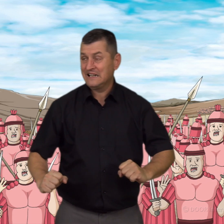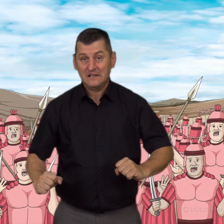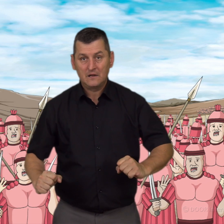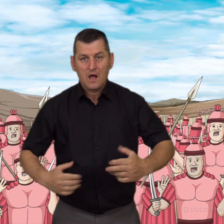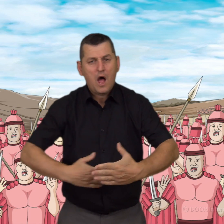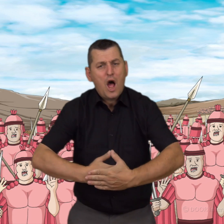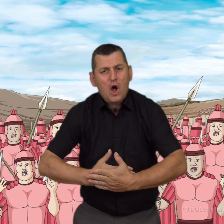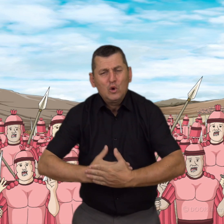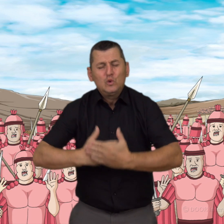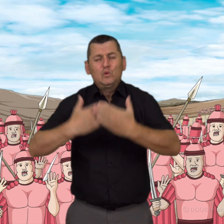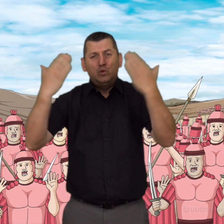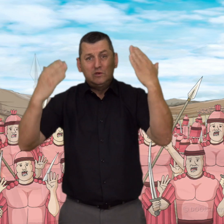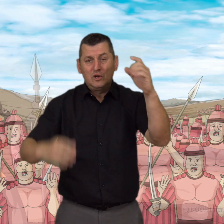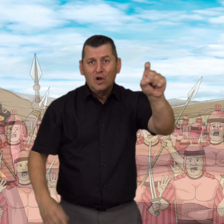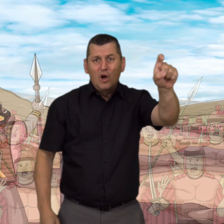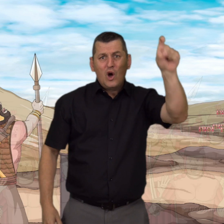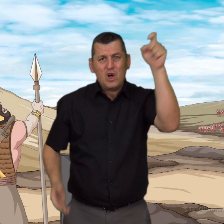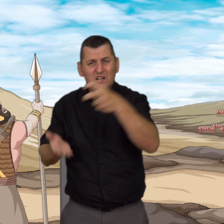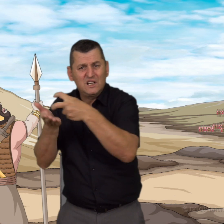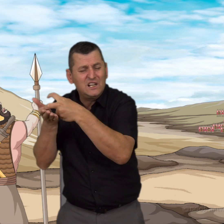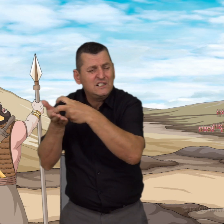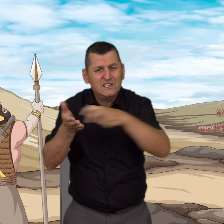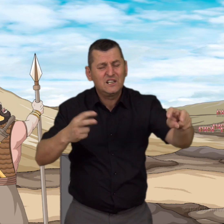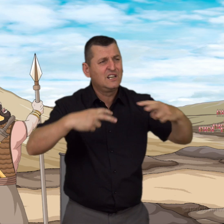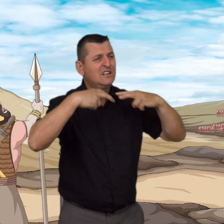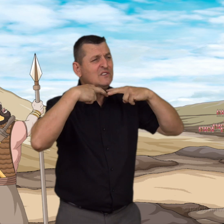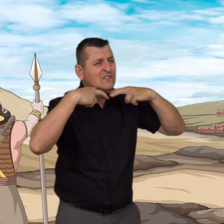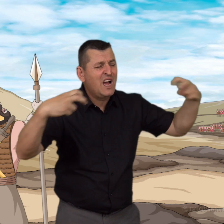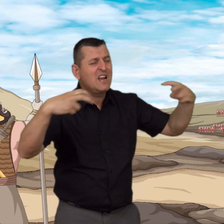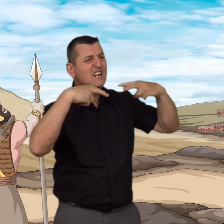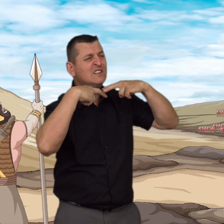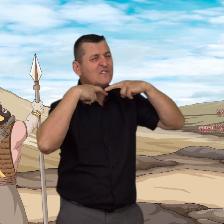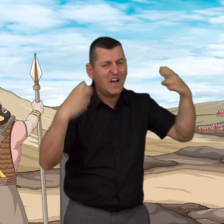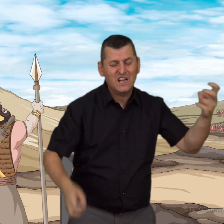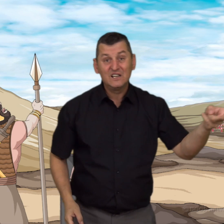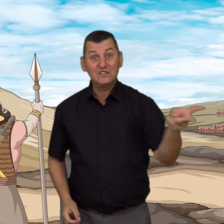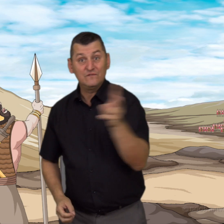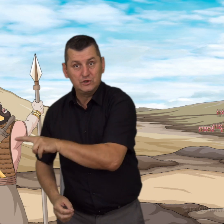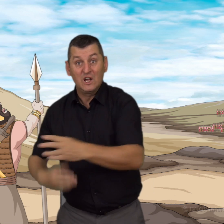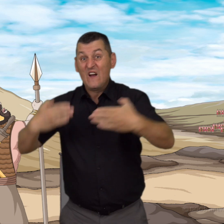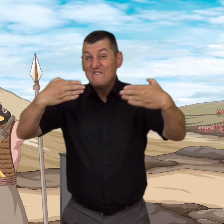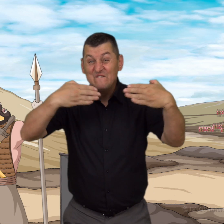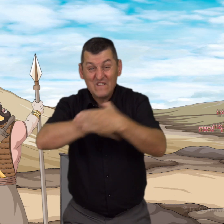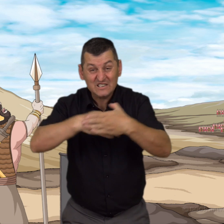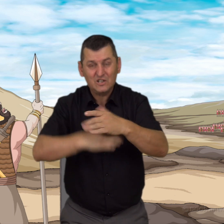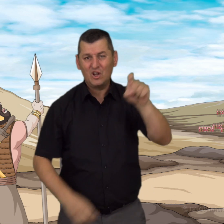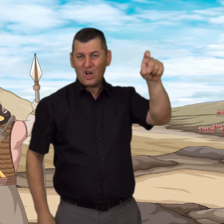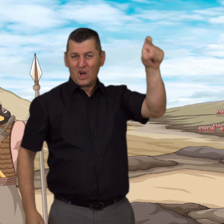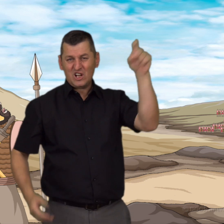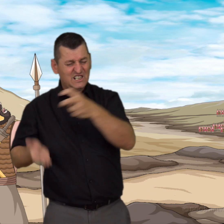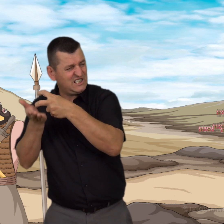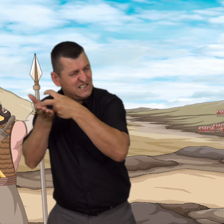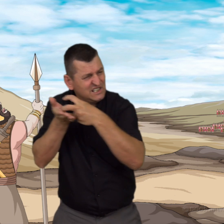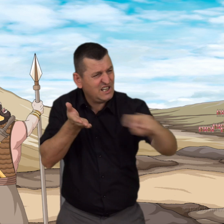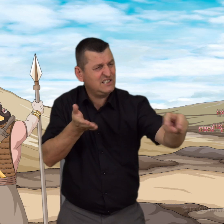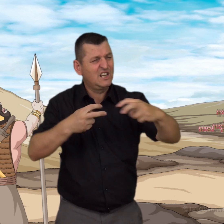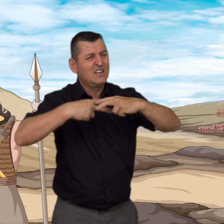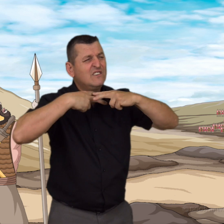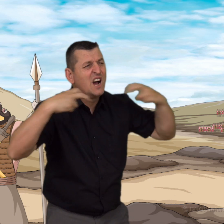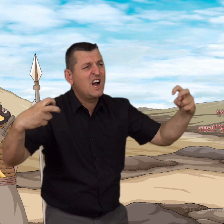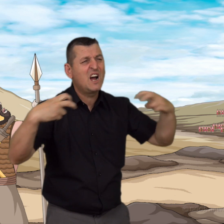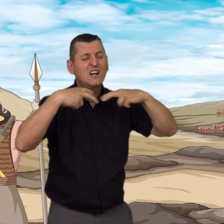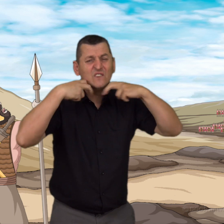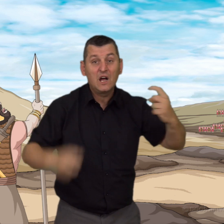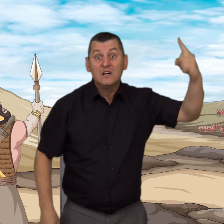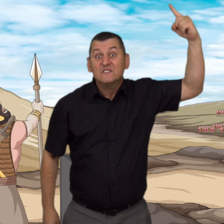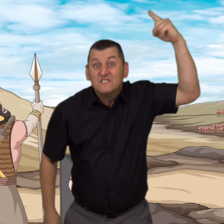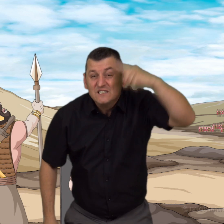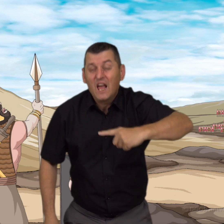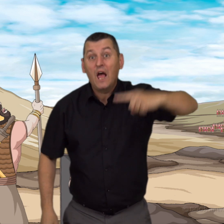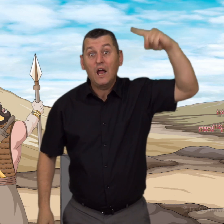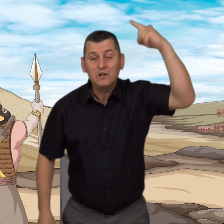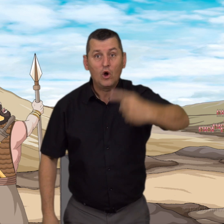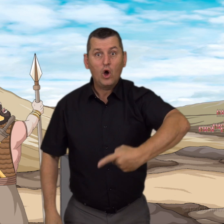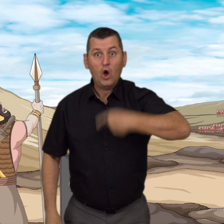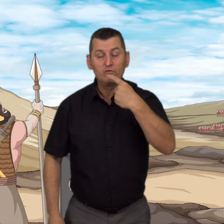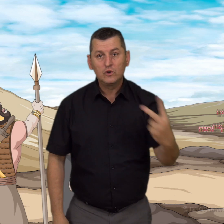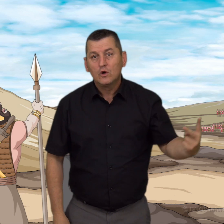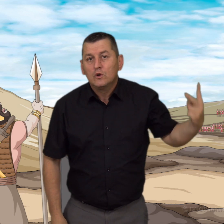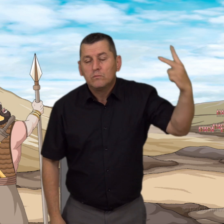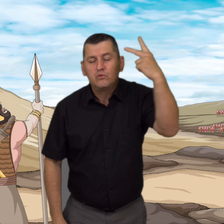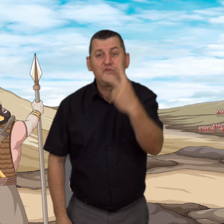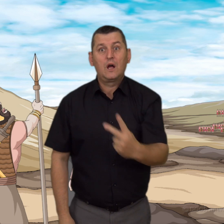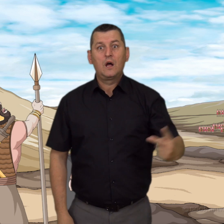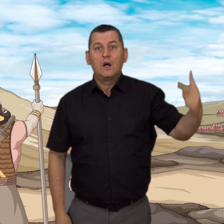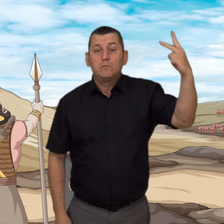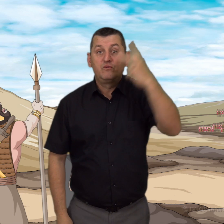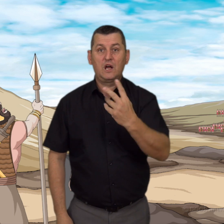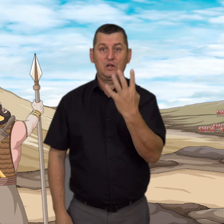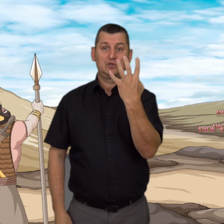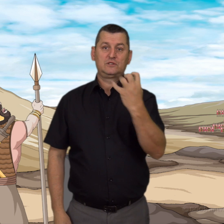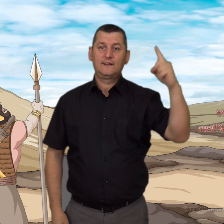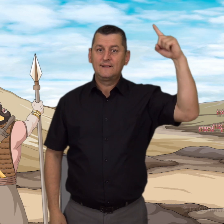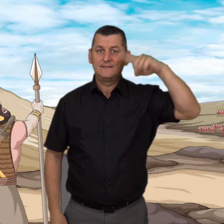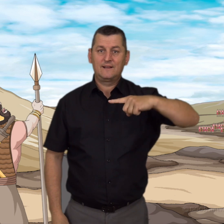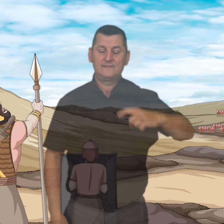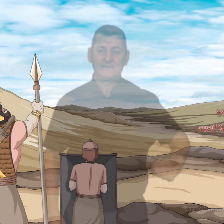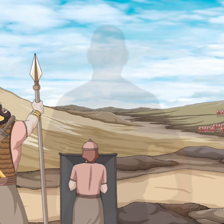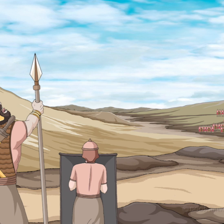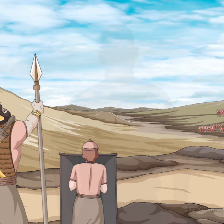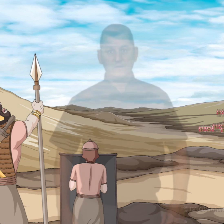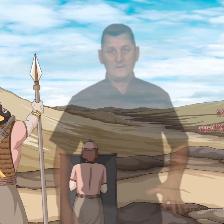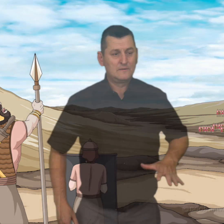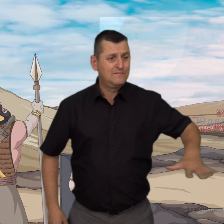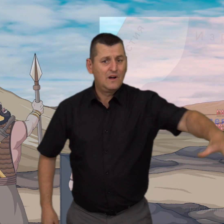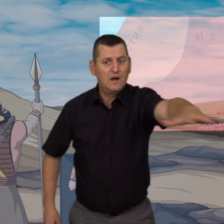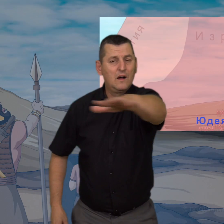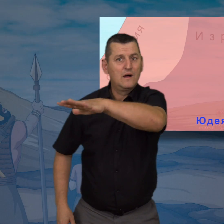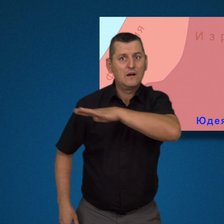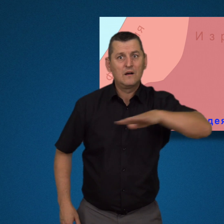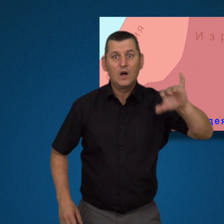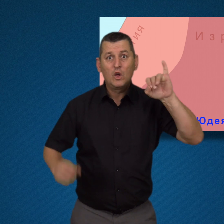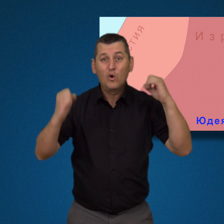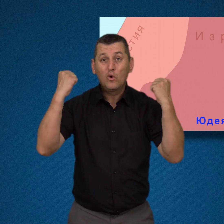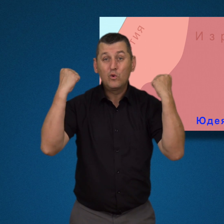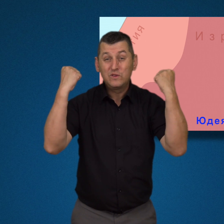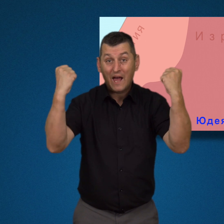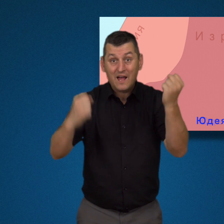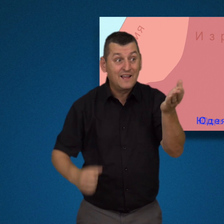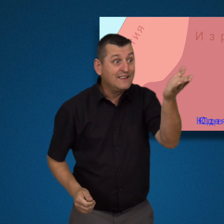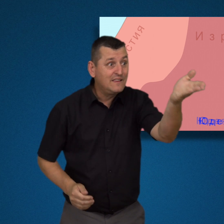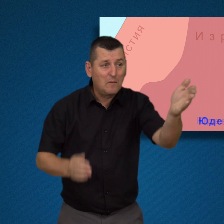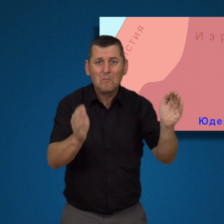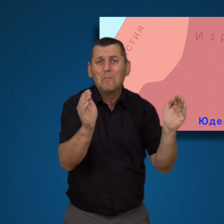Give me a man to fight!” On hearing the words of the Philistine, Saul and all the Israelites were dismayed and greatly afraid.